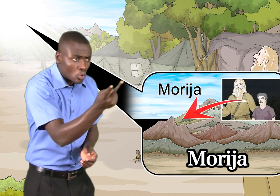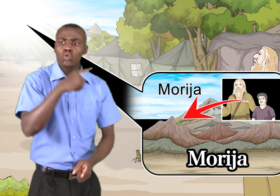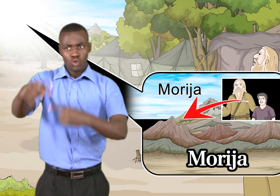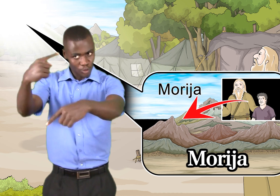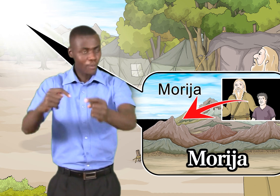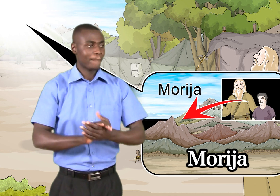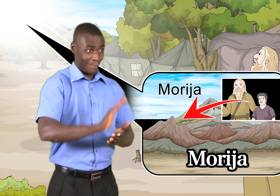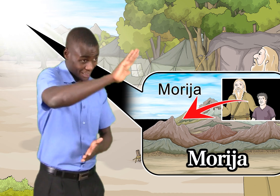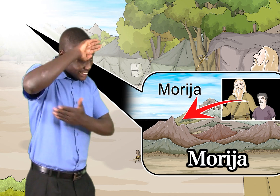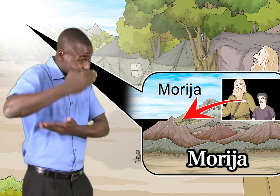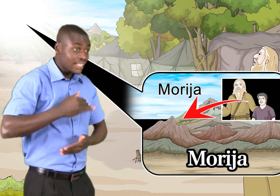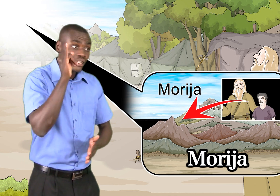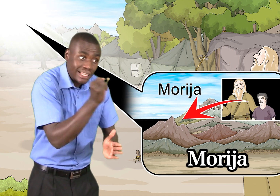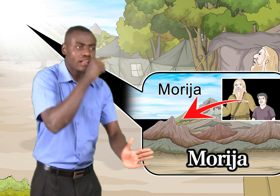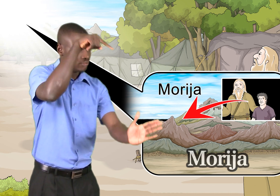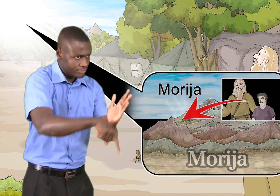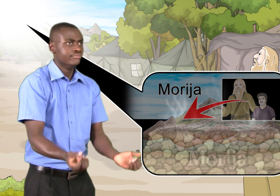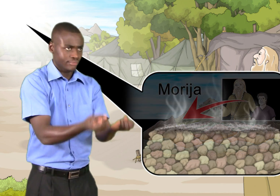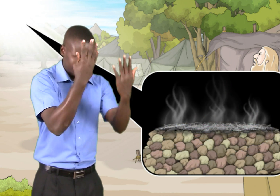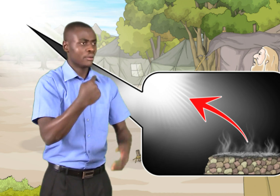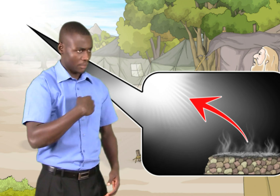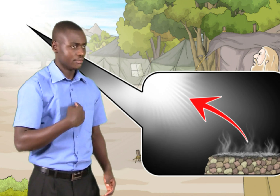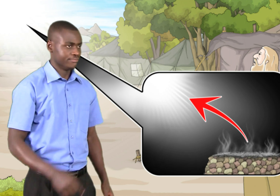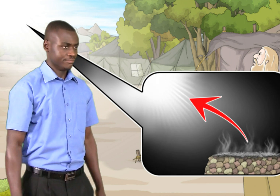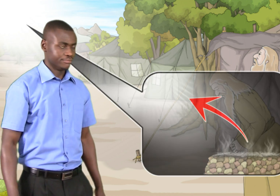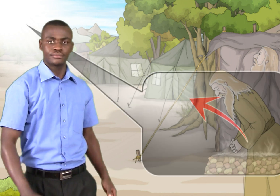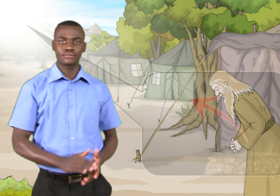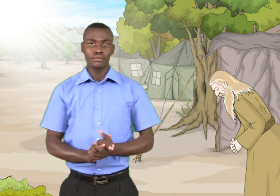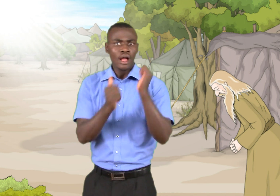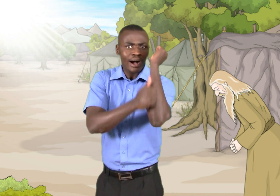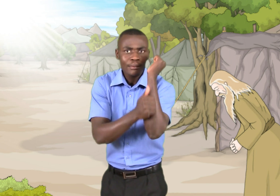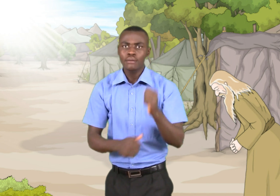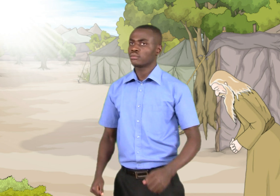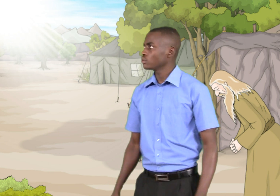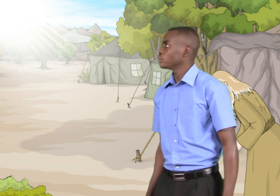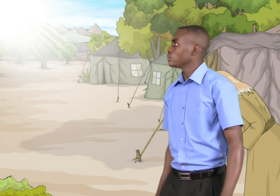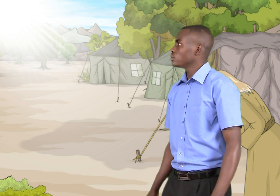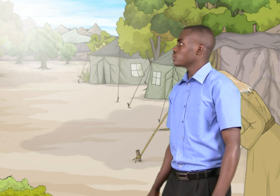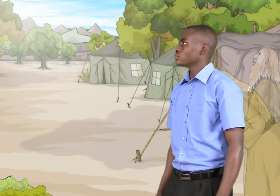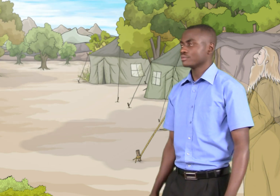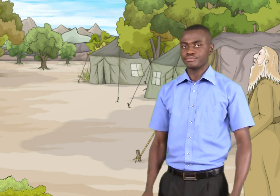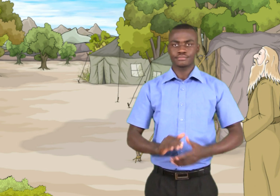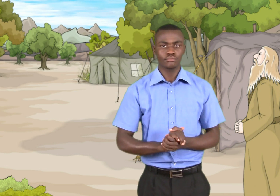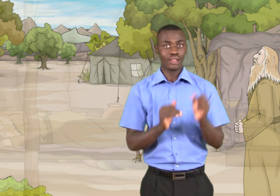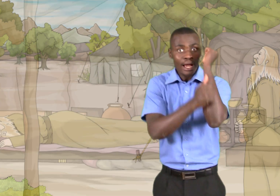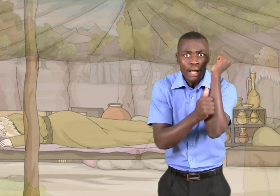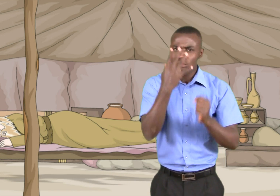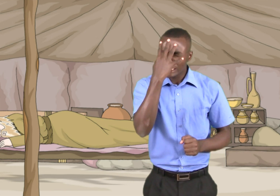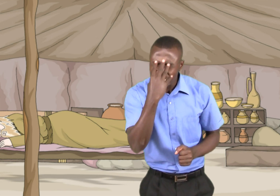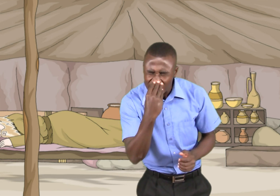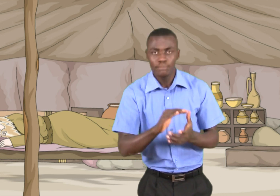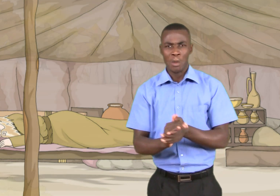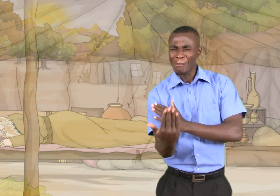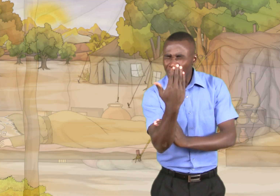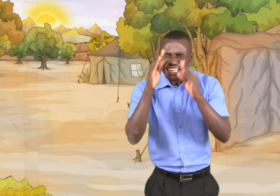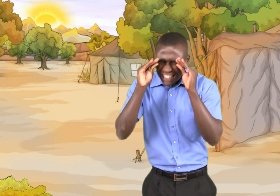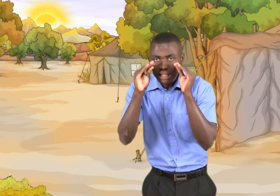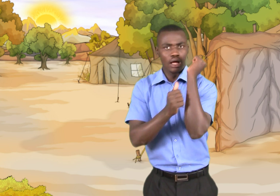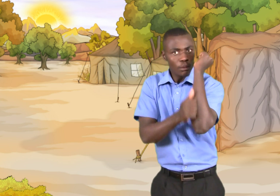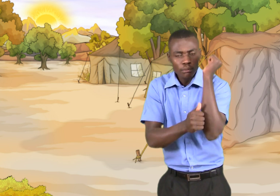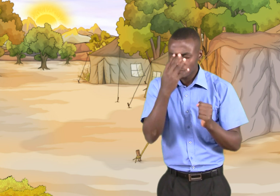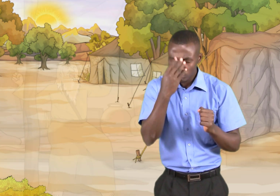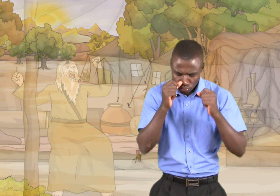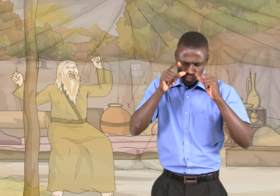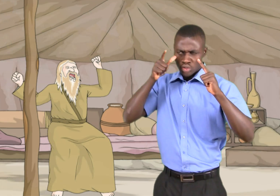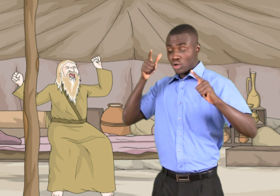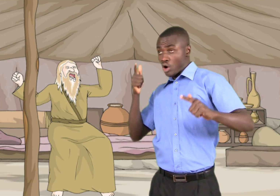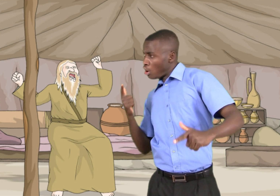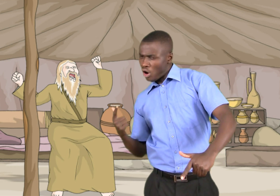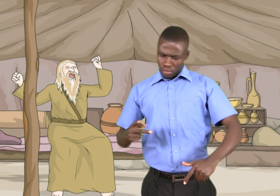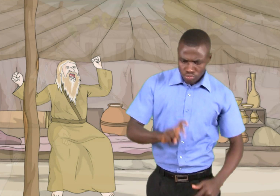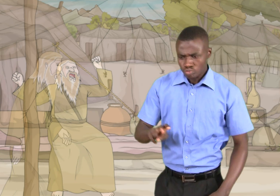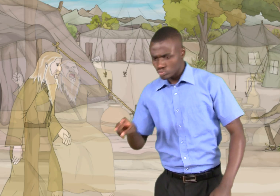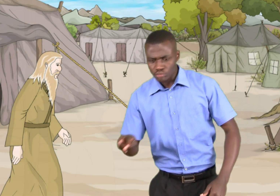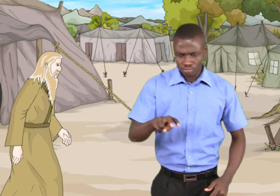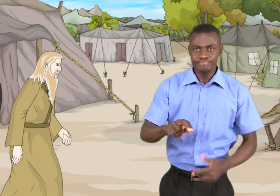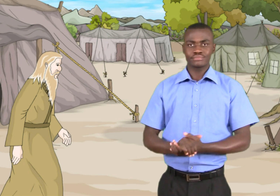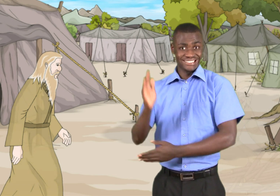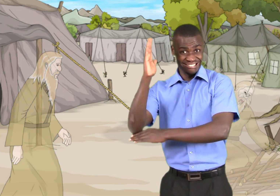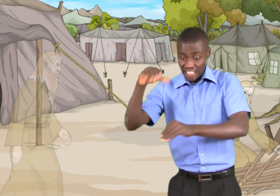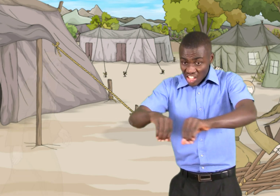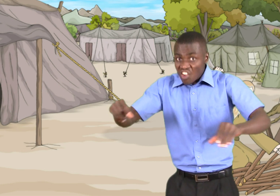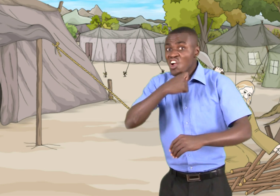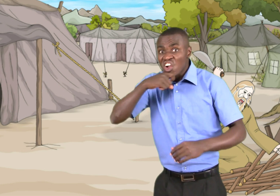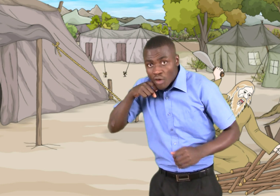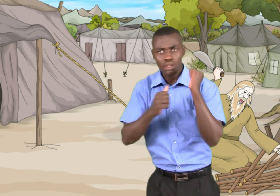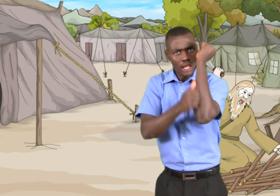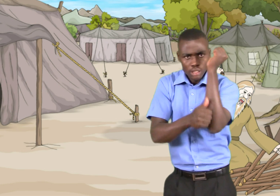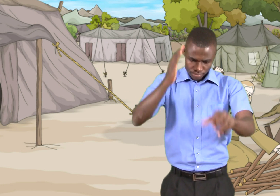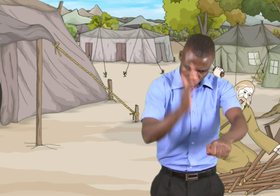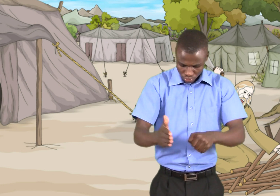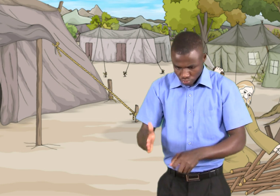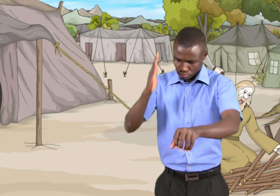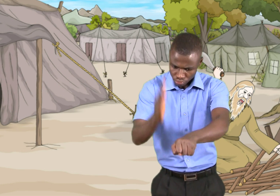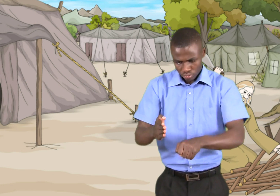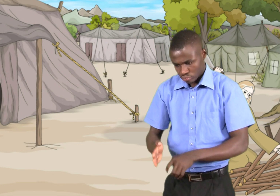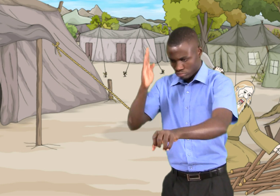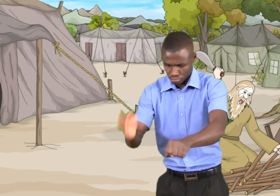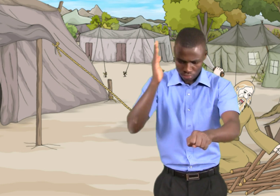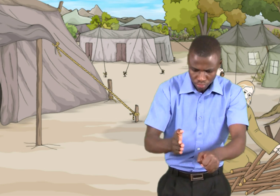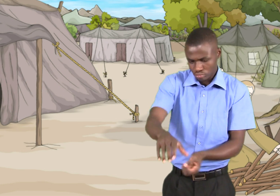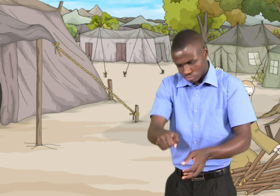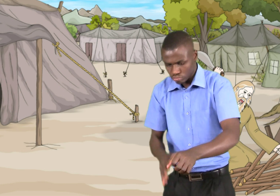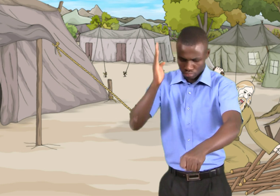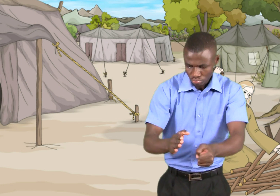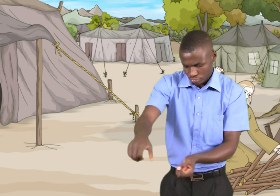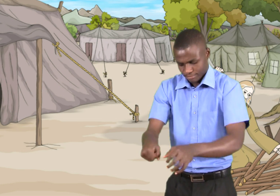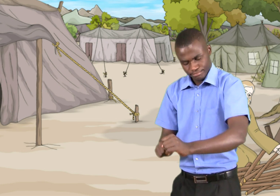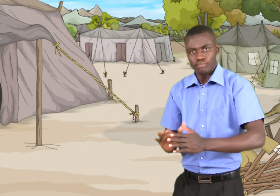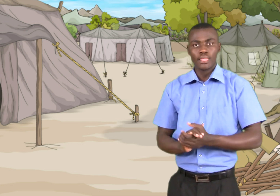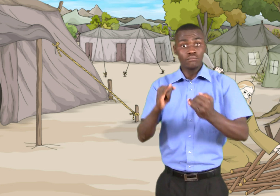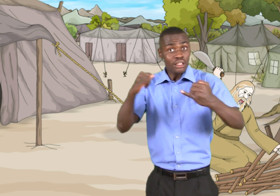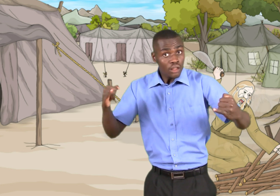Offer him there as a burnt offering on one of the mountains, which I will show you.”